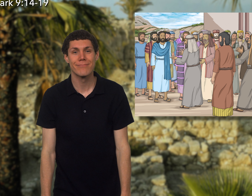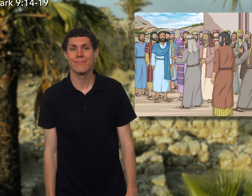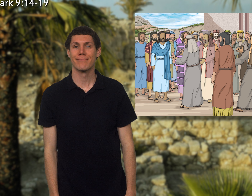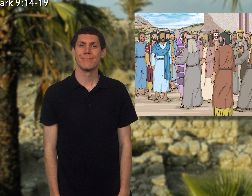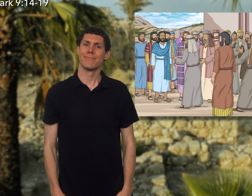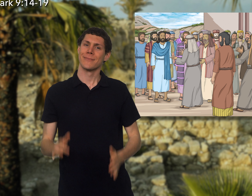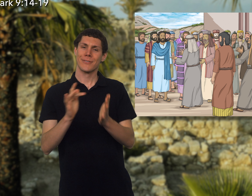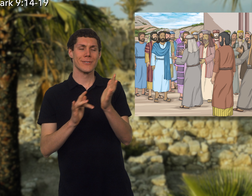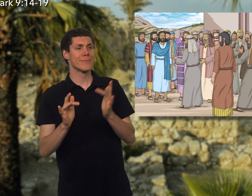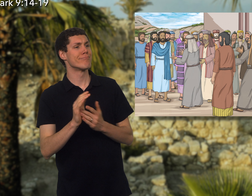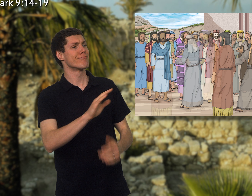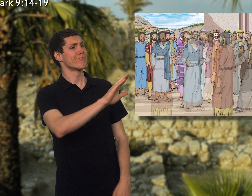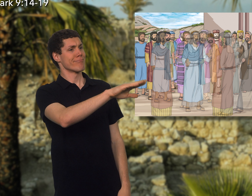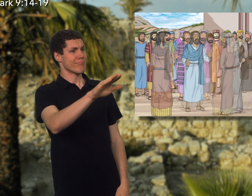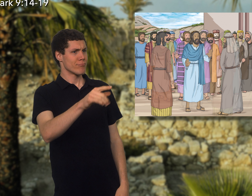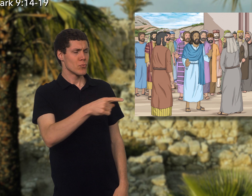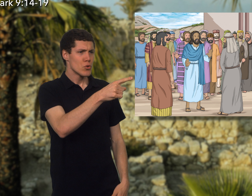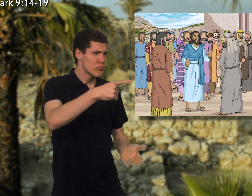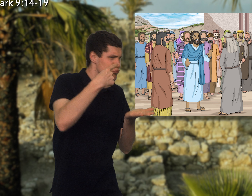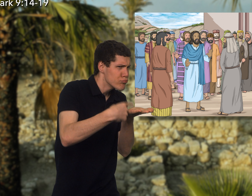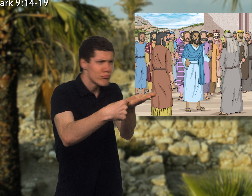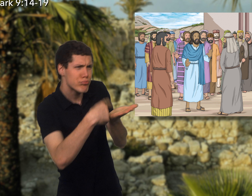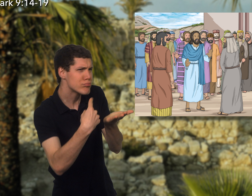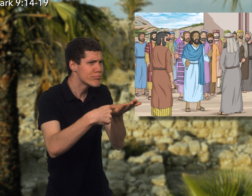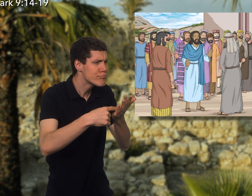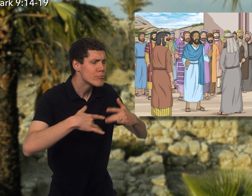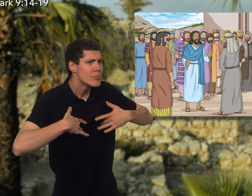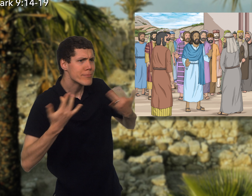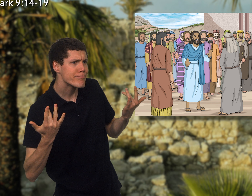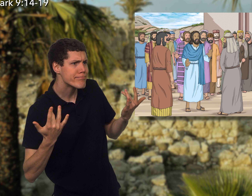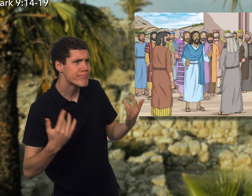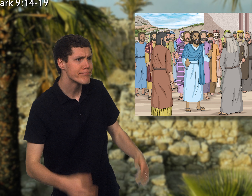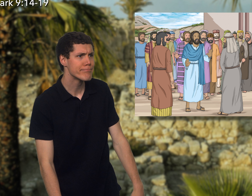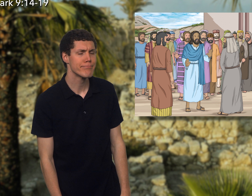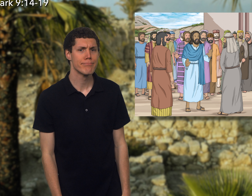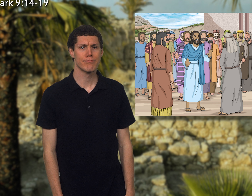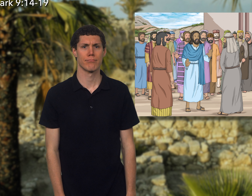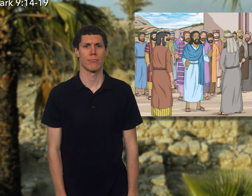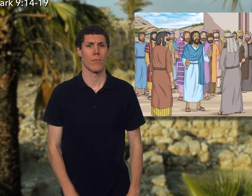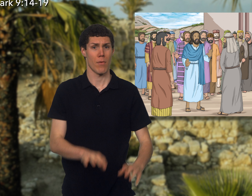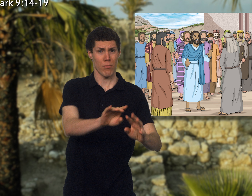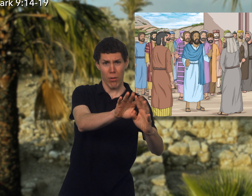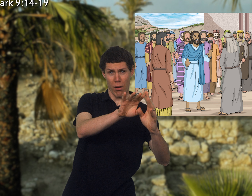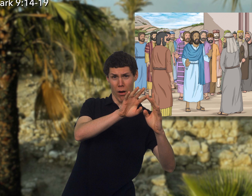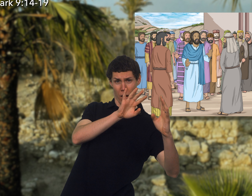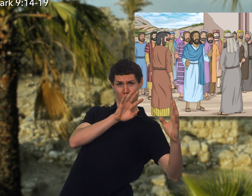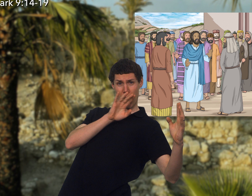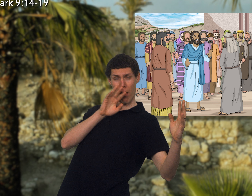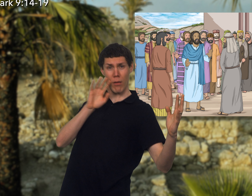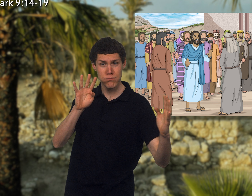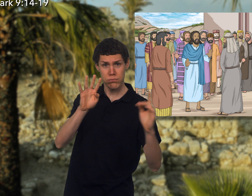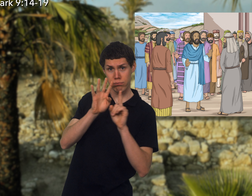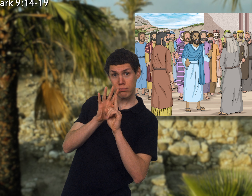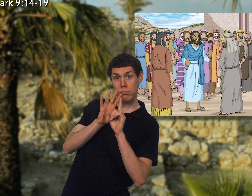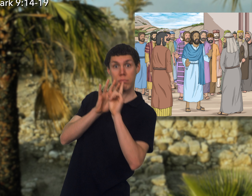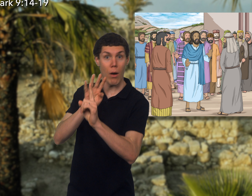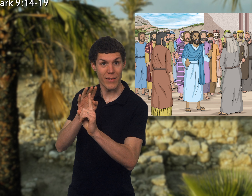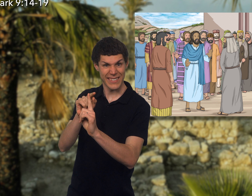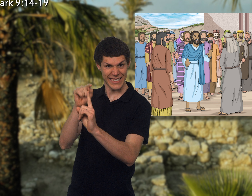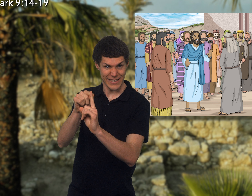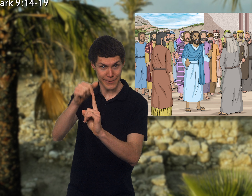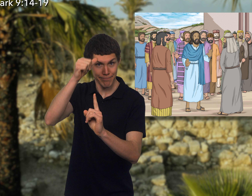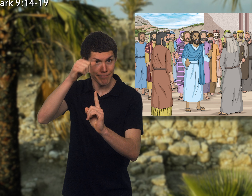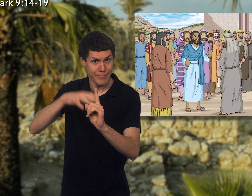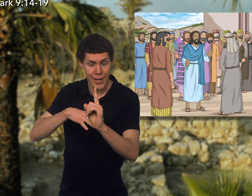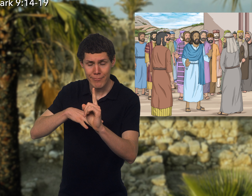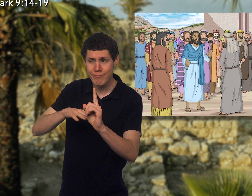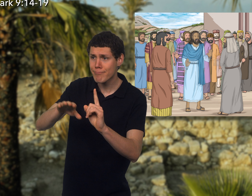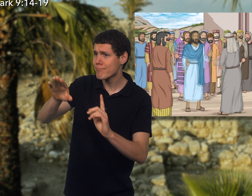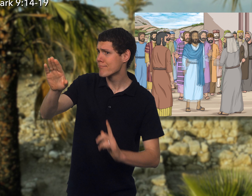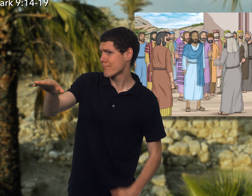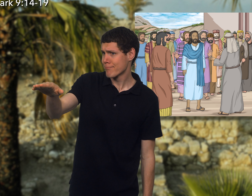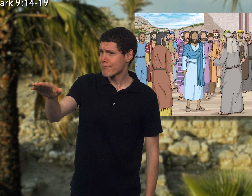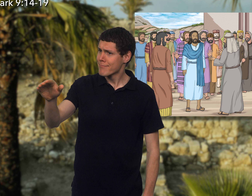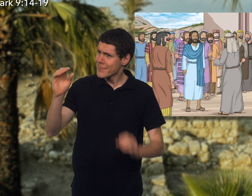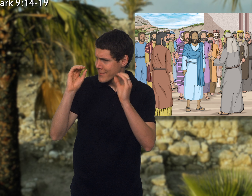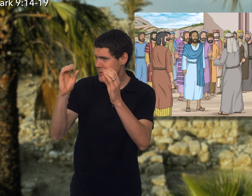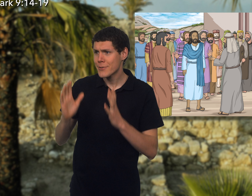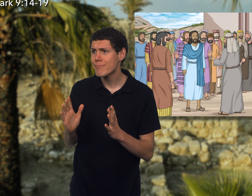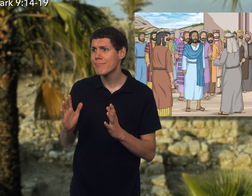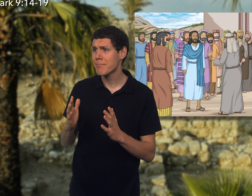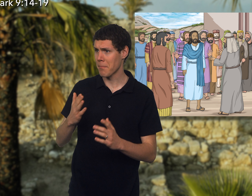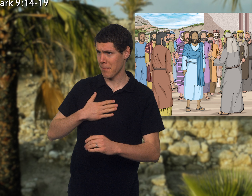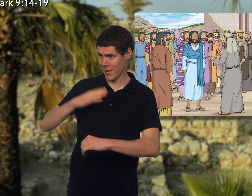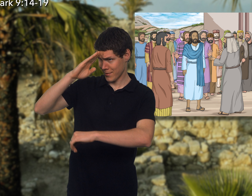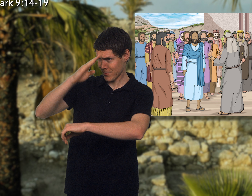“What are you disputing with them?” He asked.